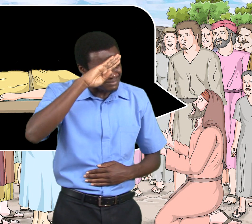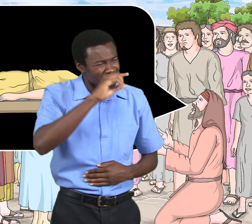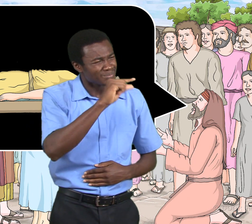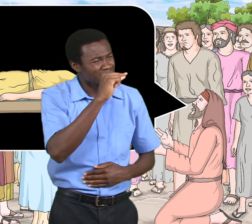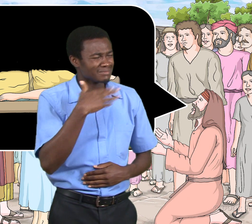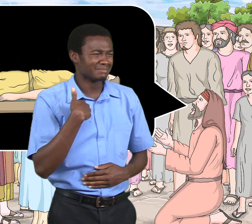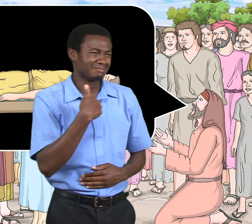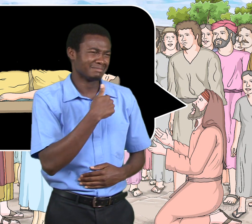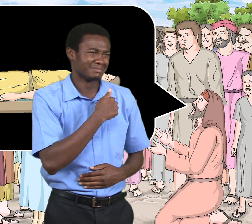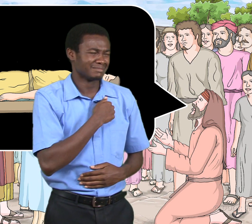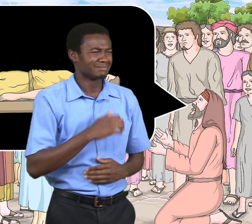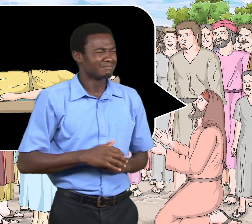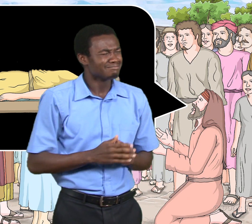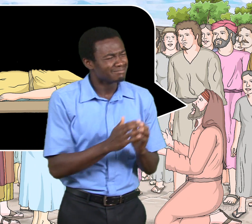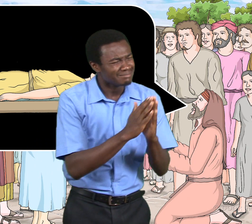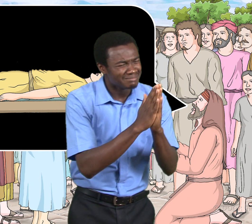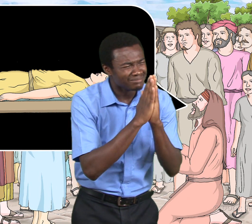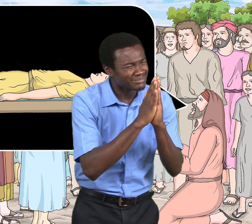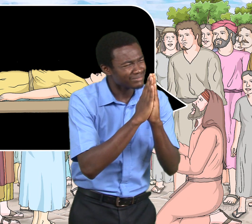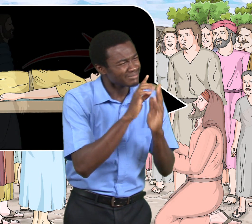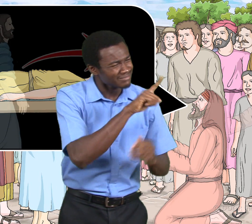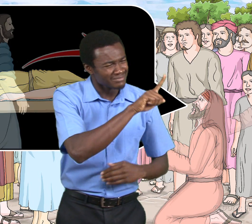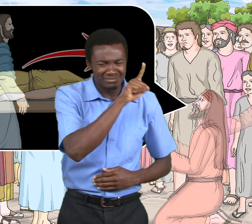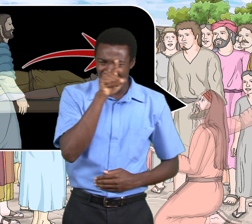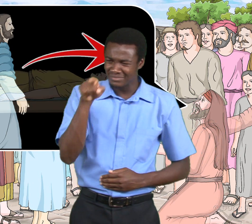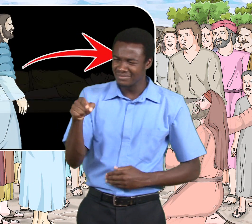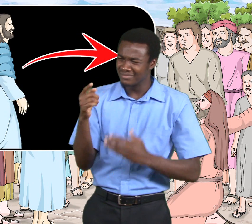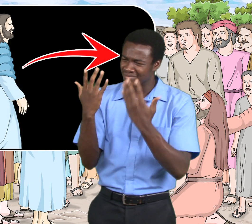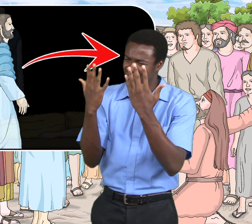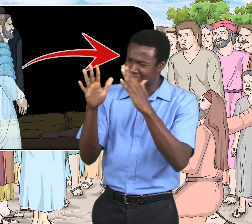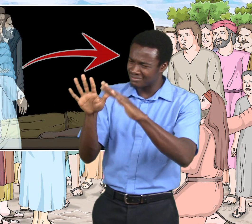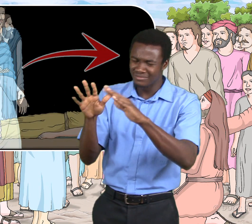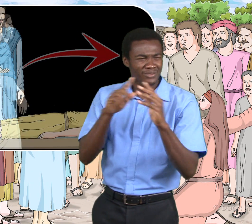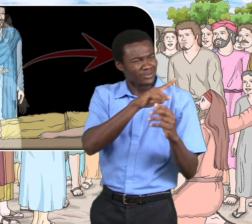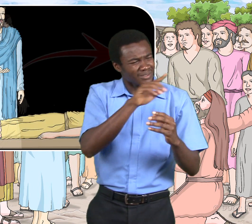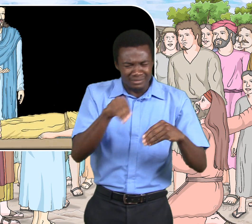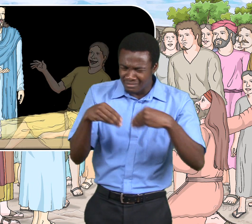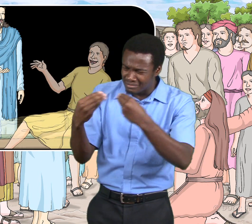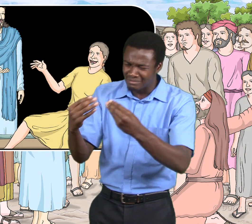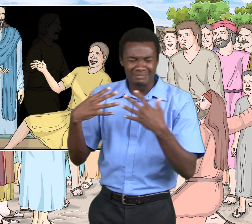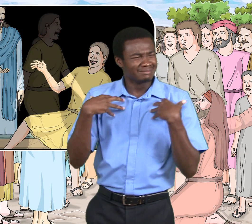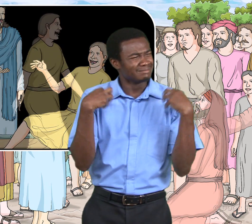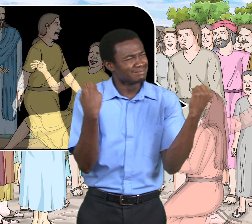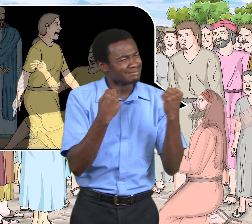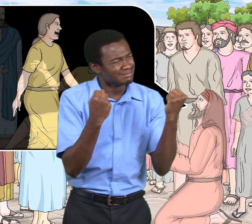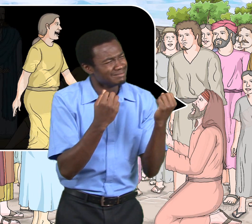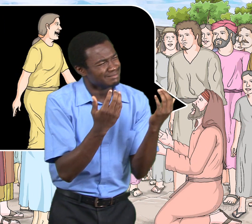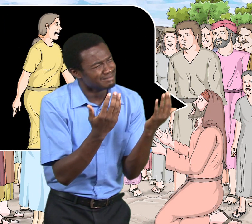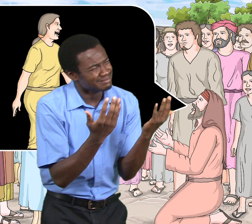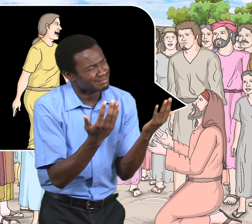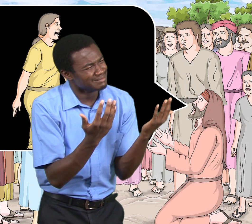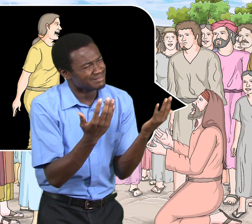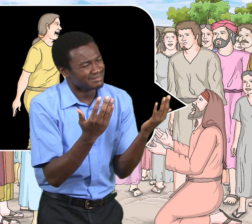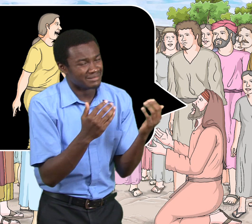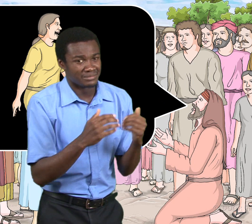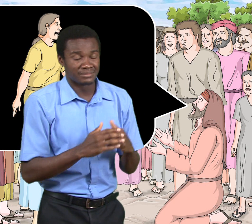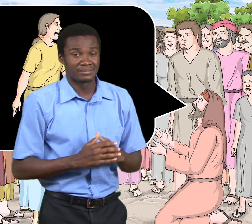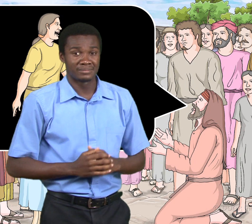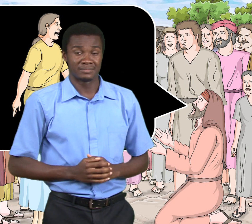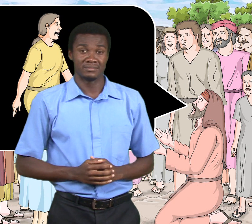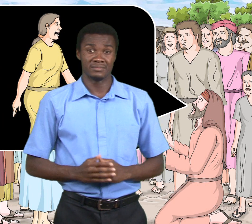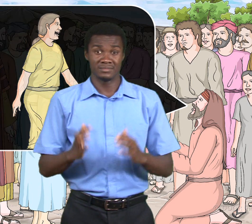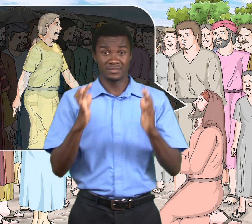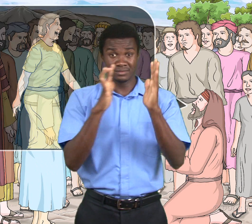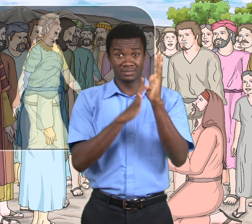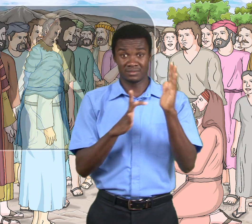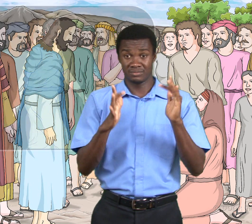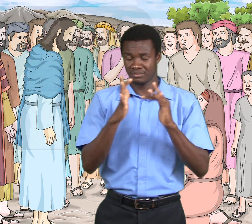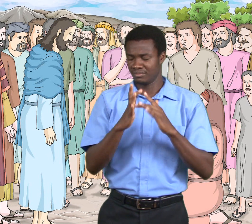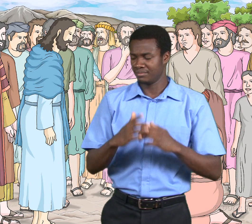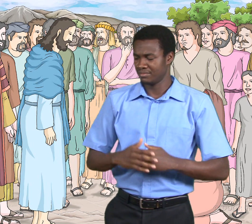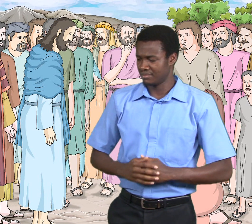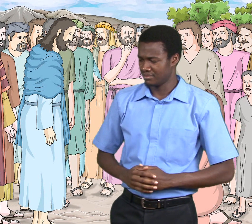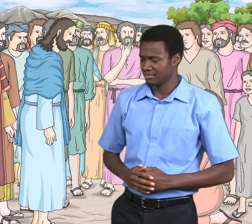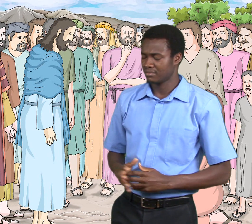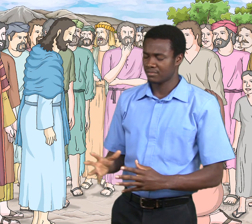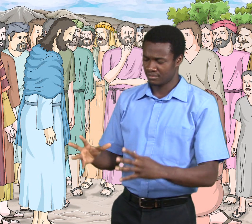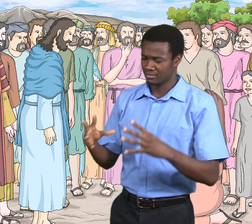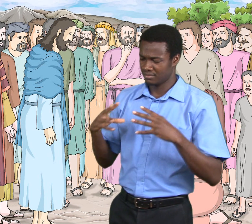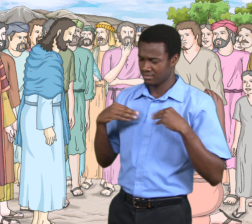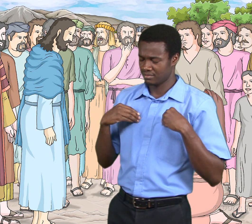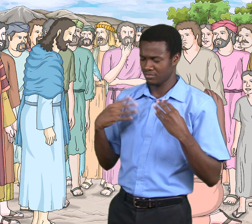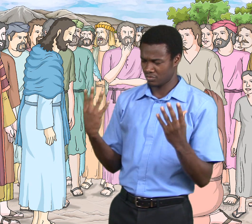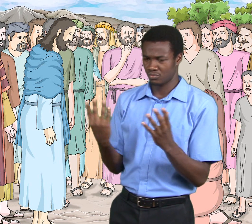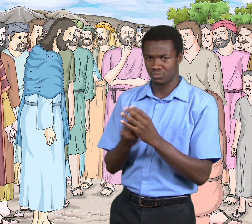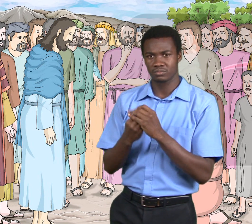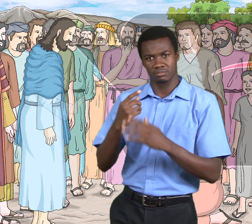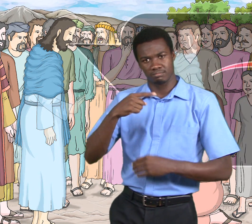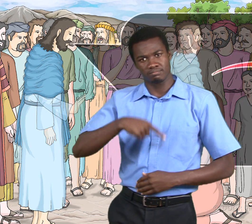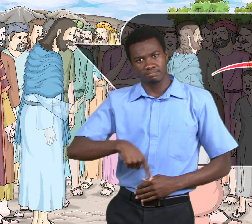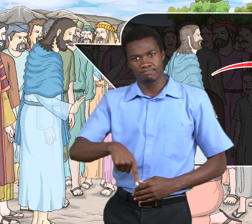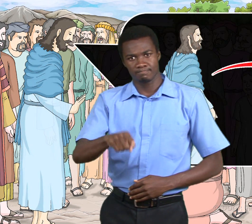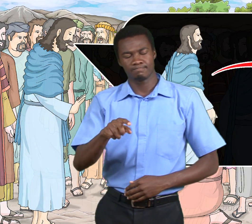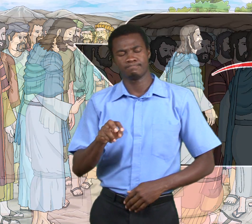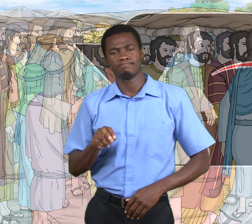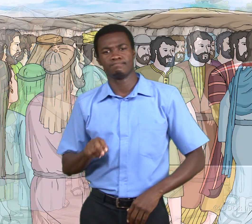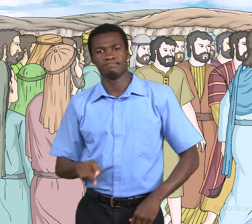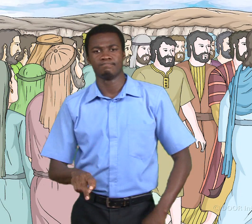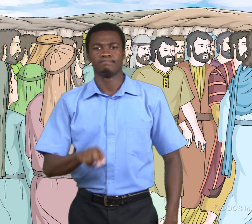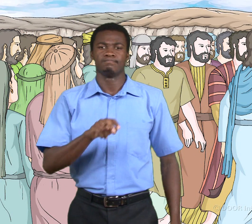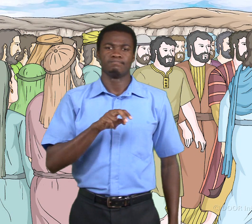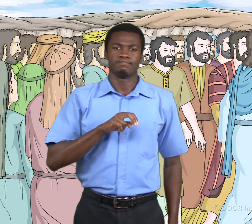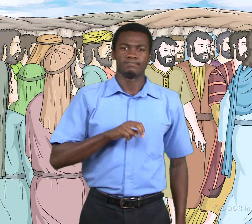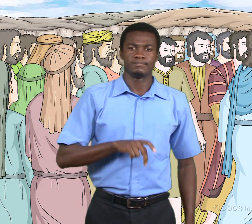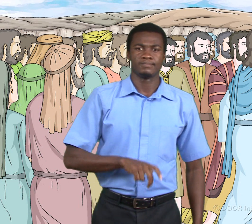Please come and place Your hands on her, so that she will be healed and live.”